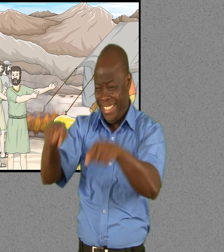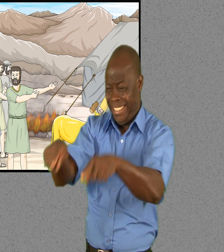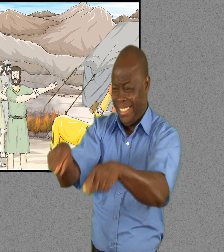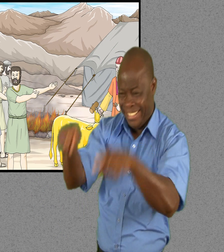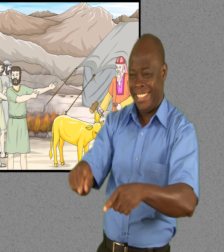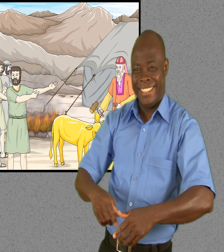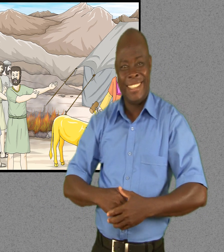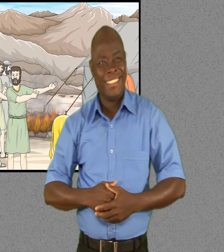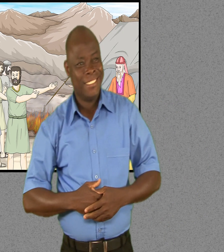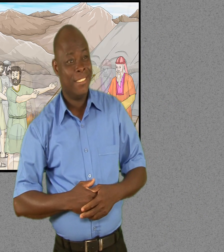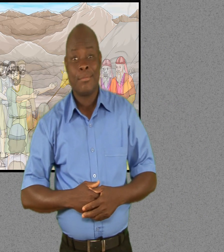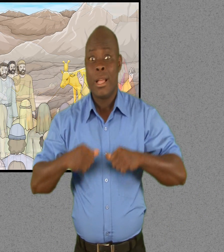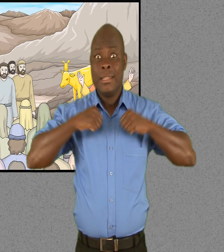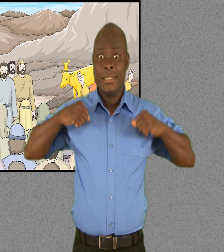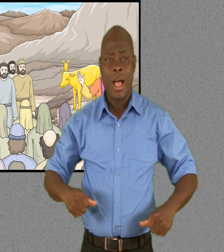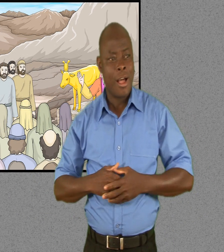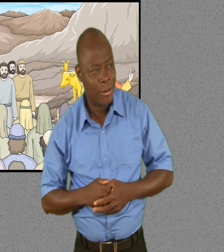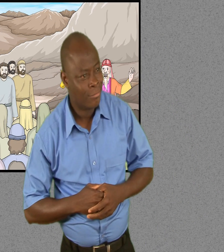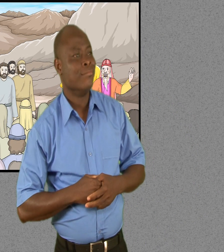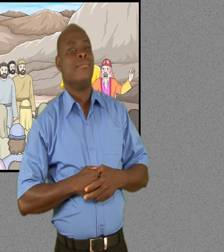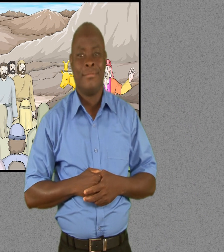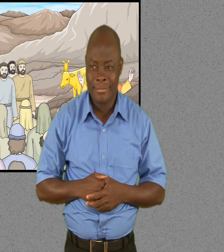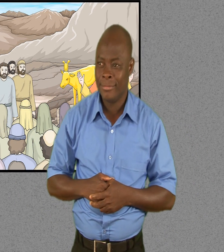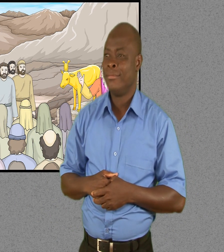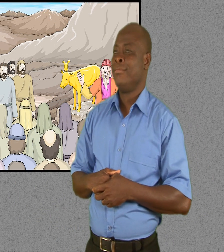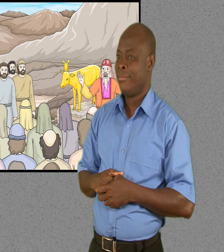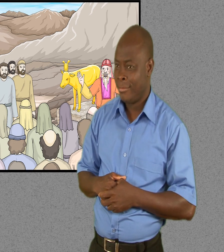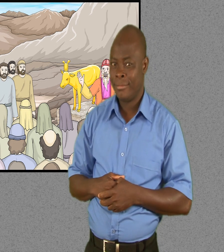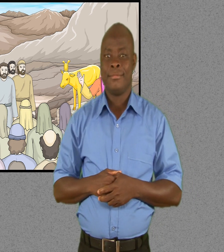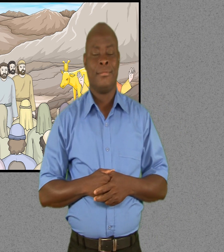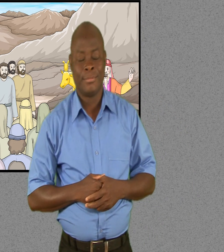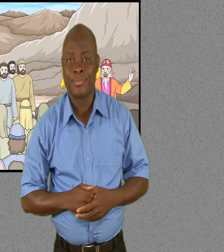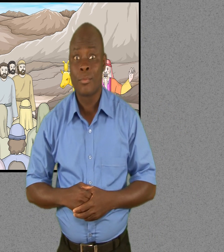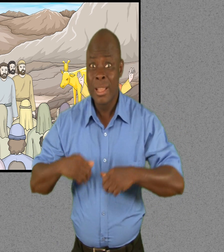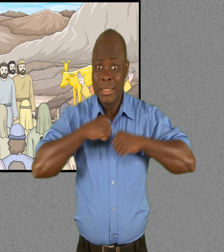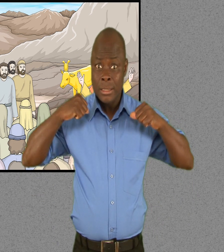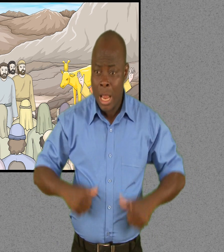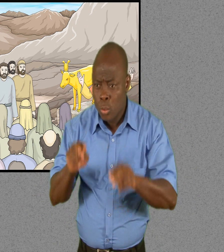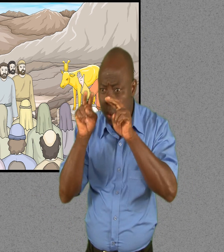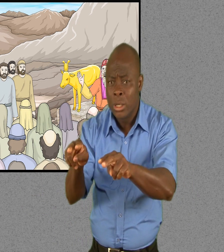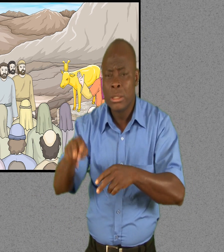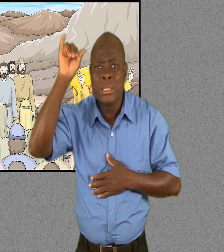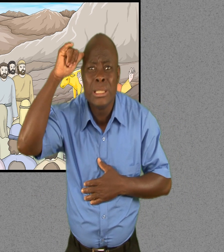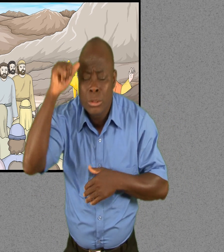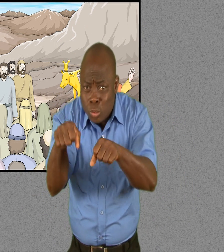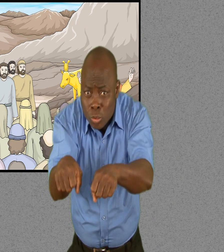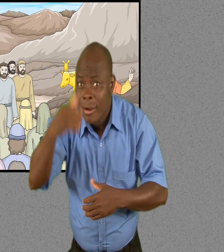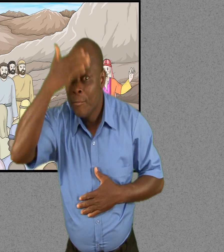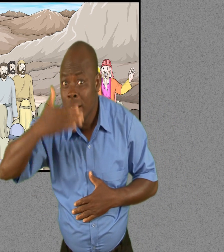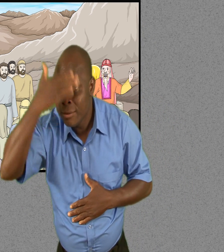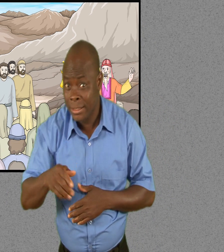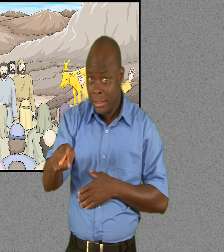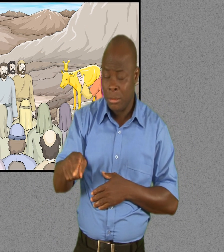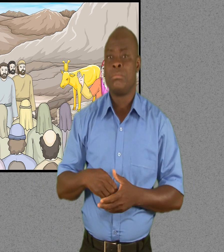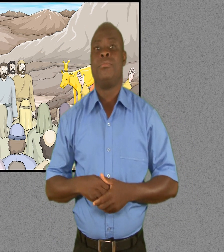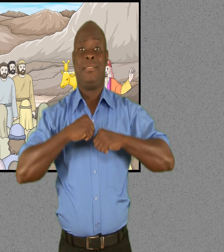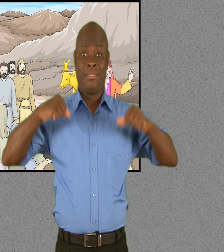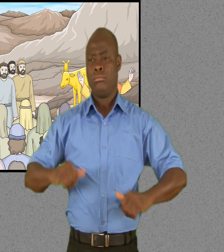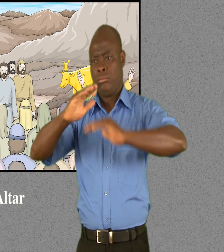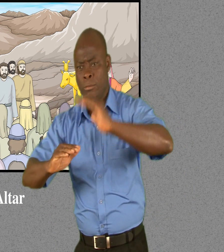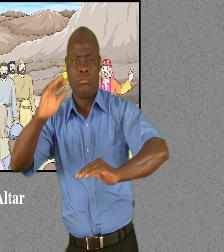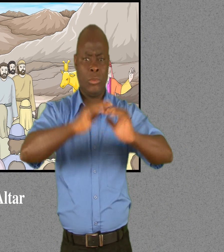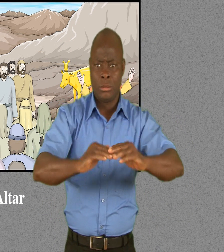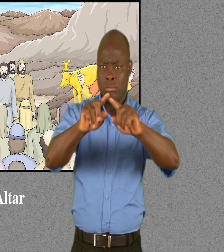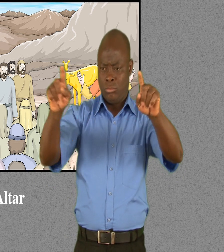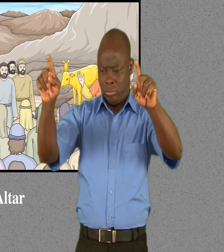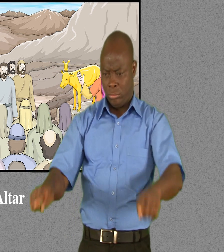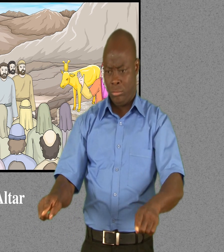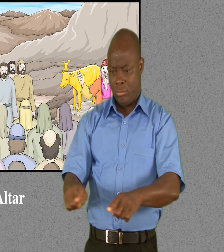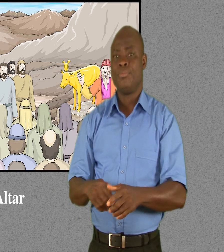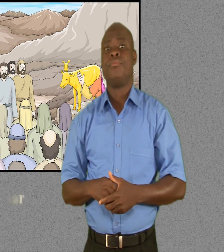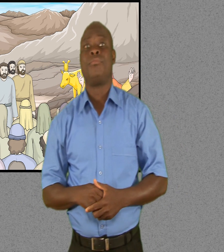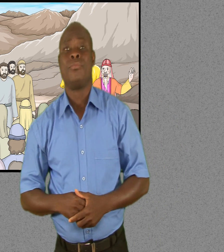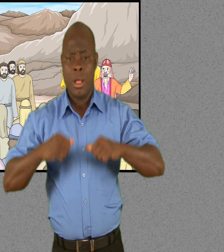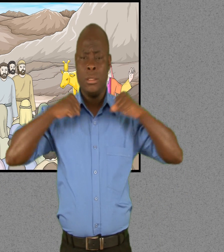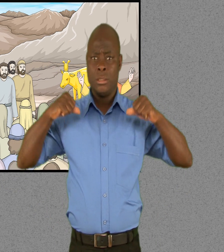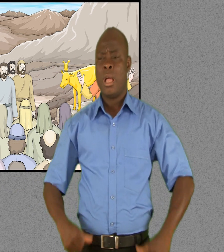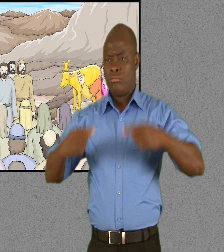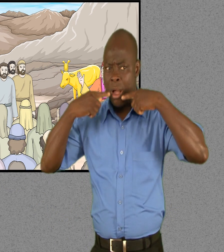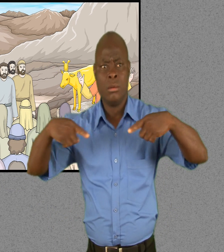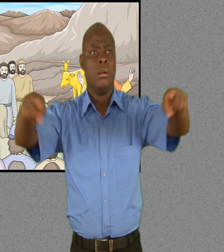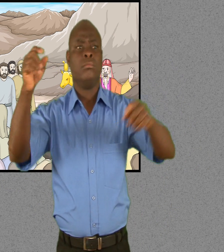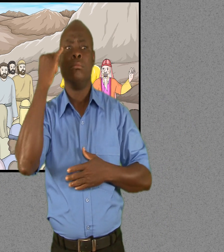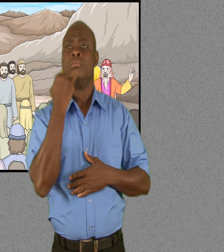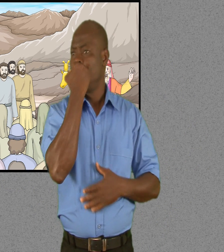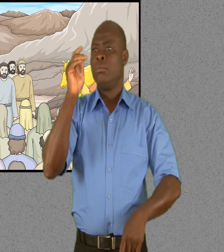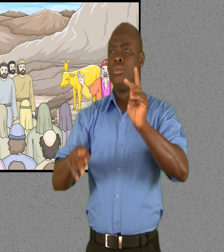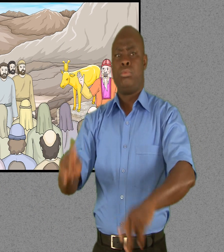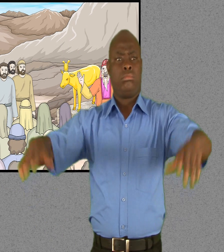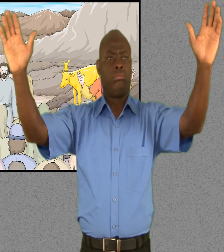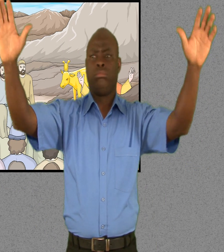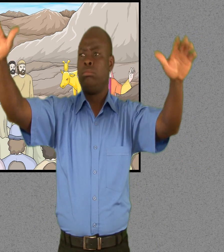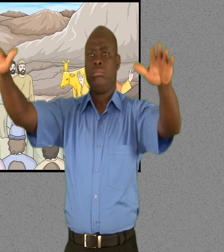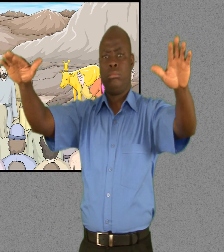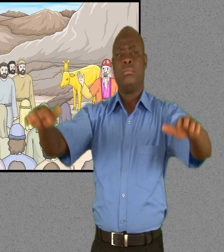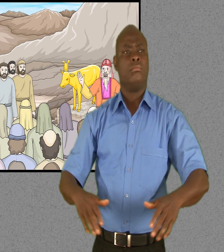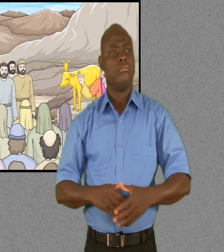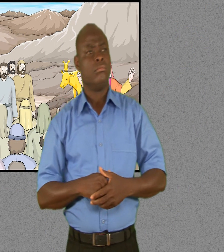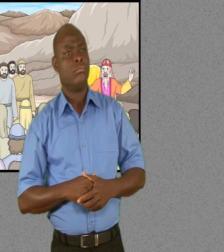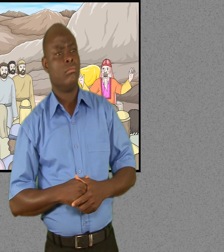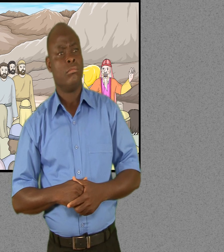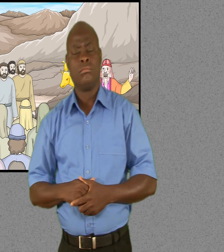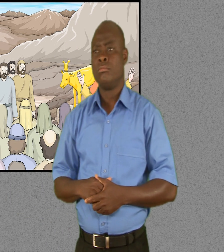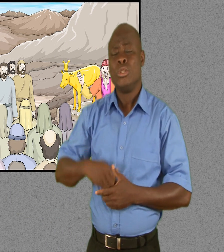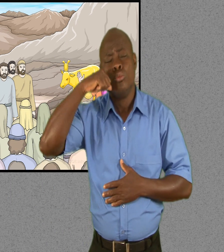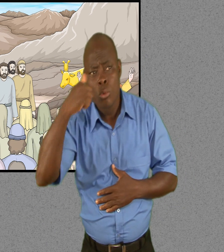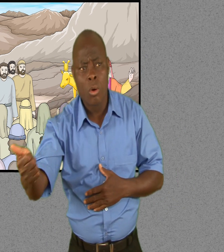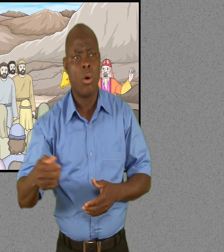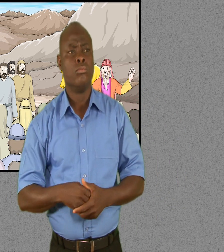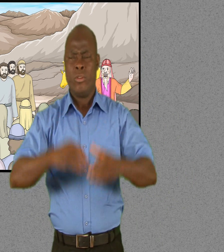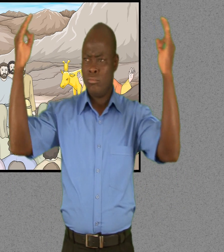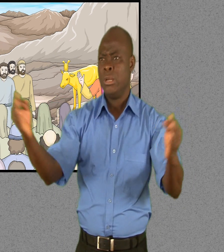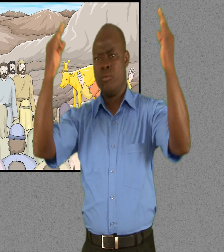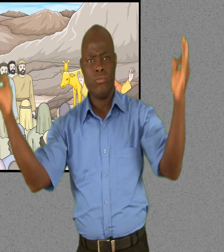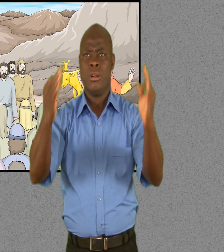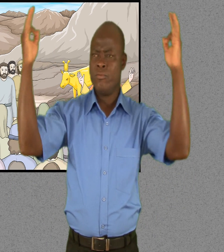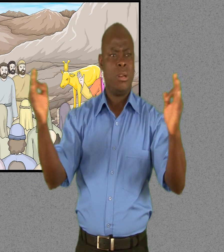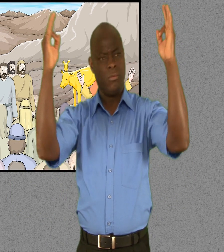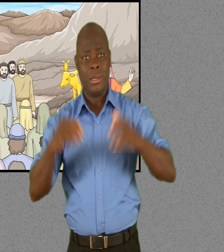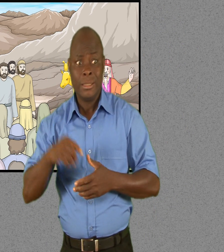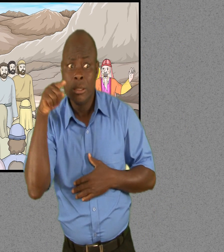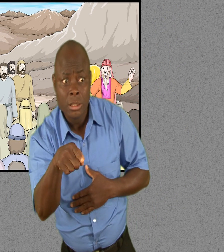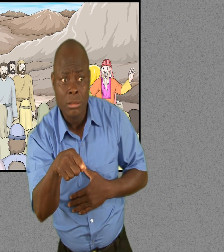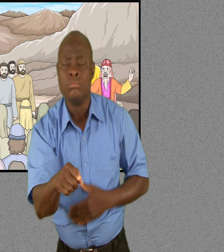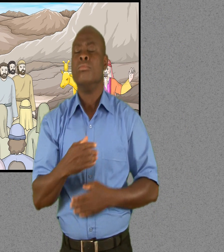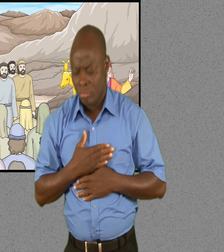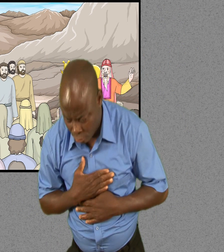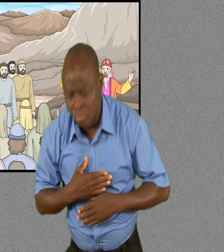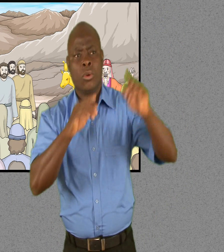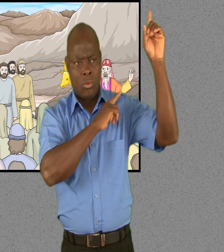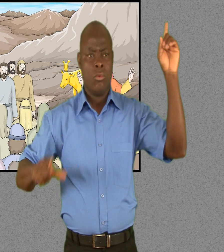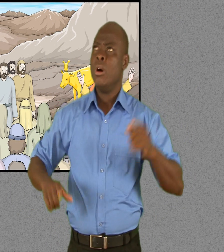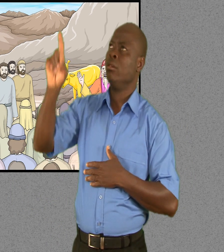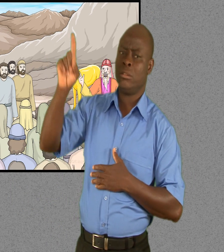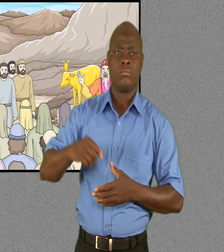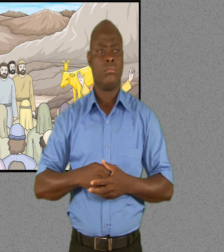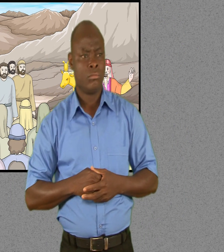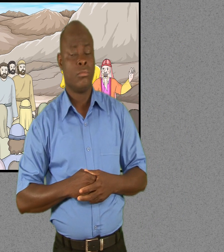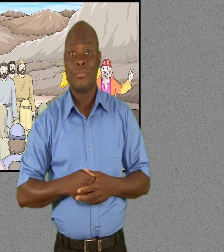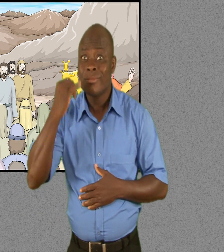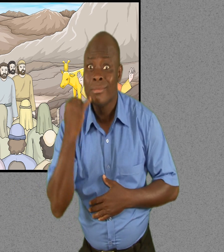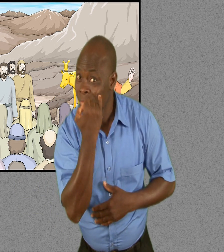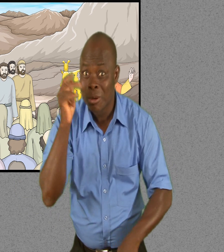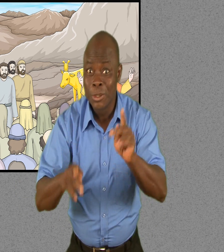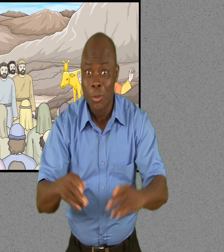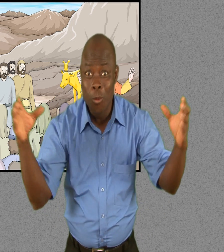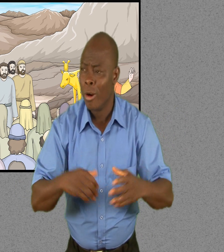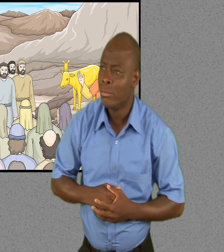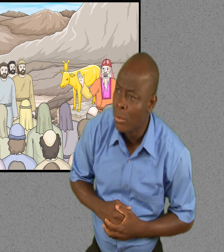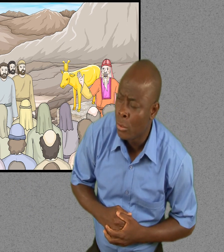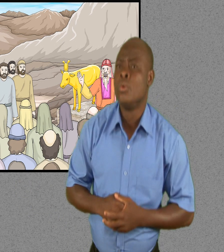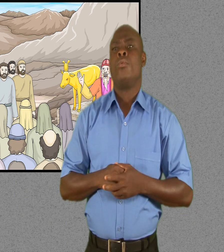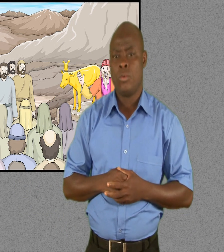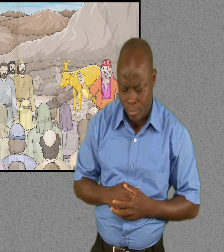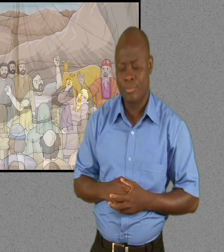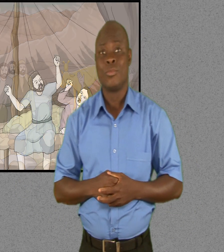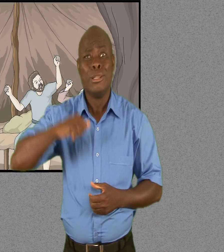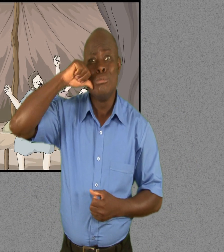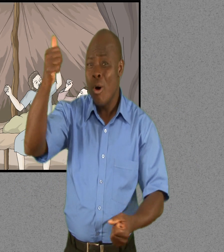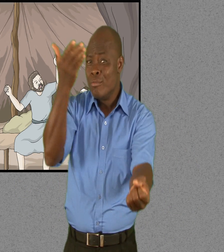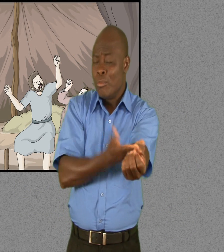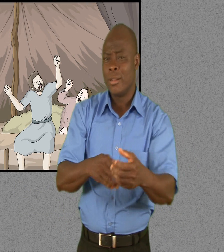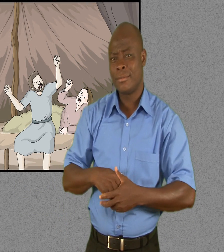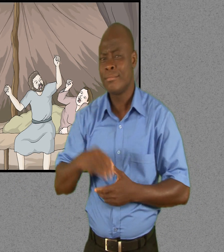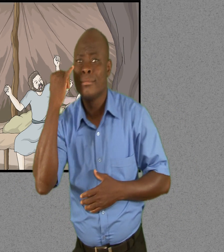When Aaron saw this, he built an altar before the calf and proclaimed: “Tomorrow shall be a feast to the LORD.”